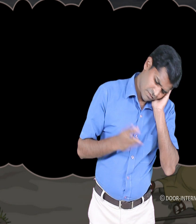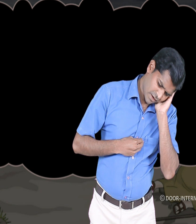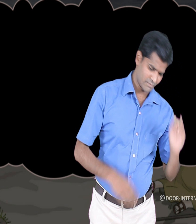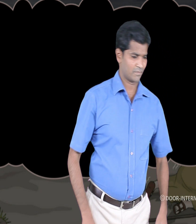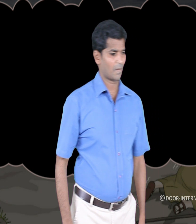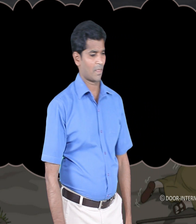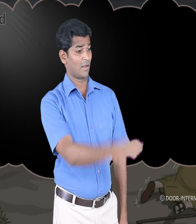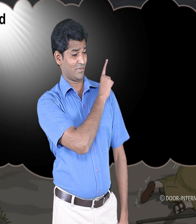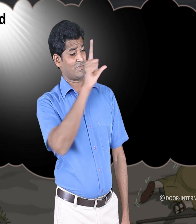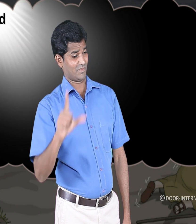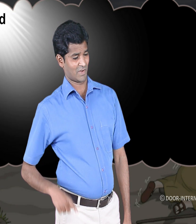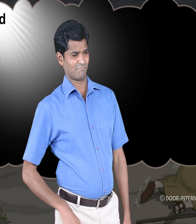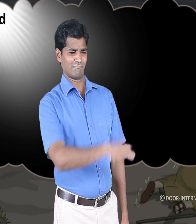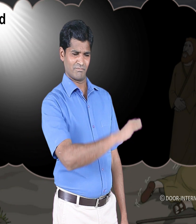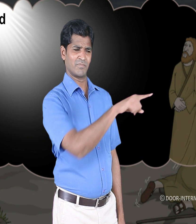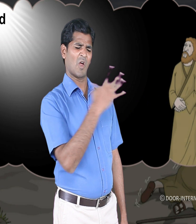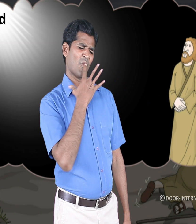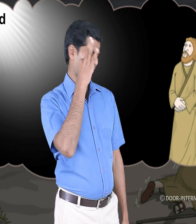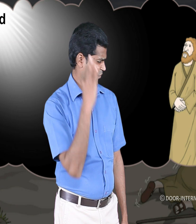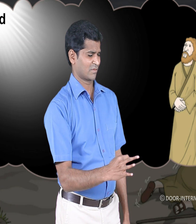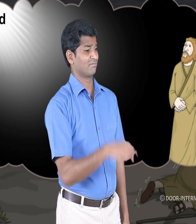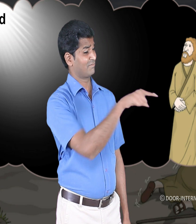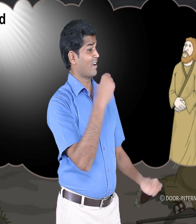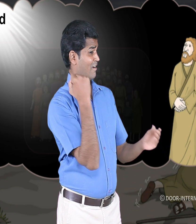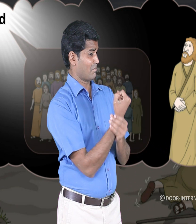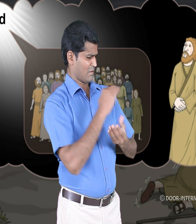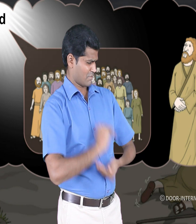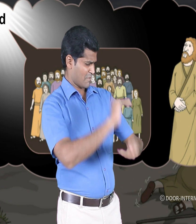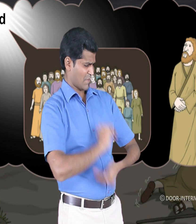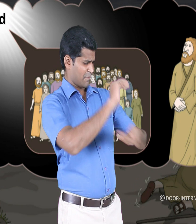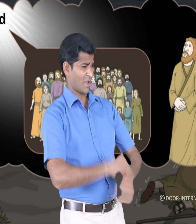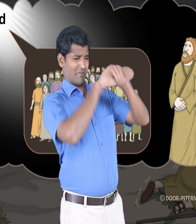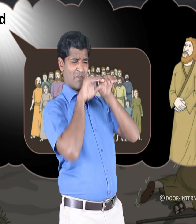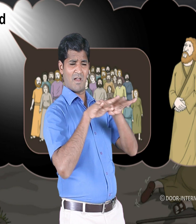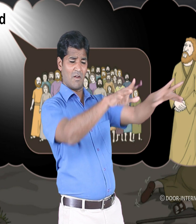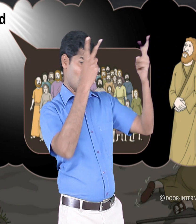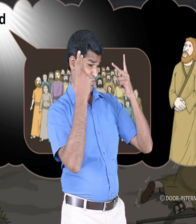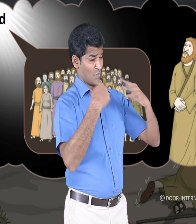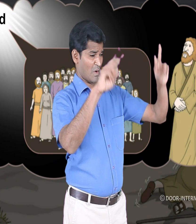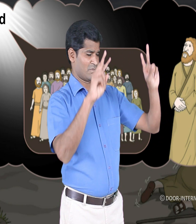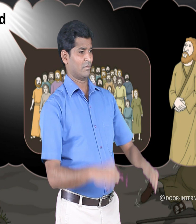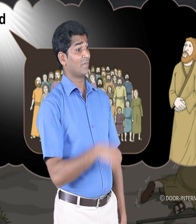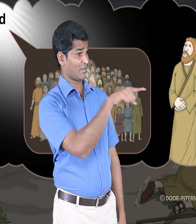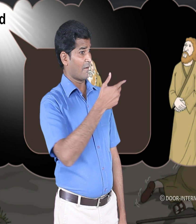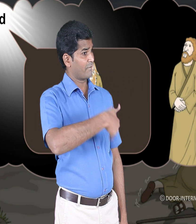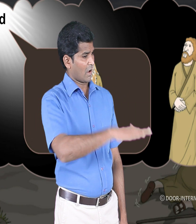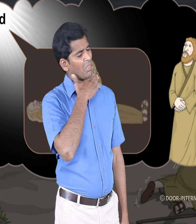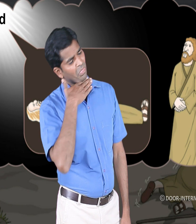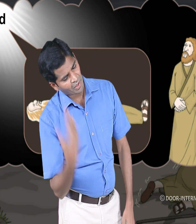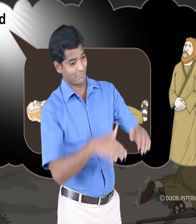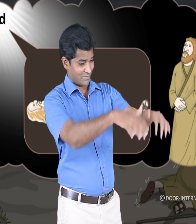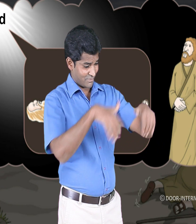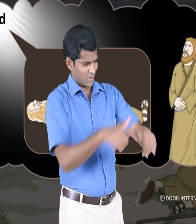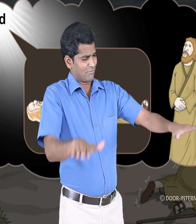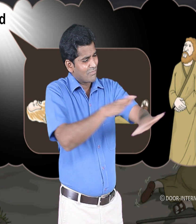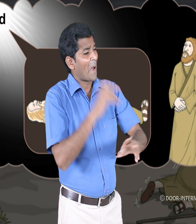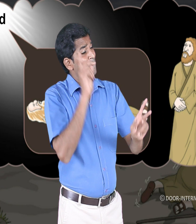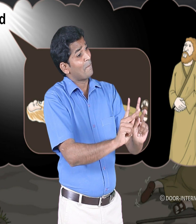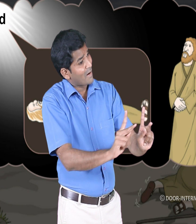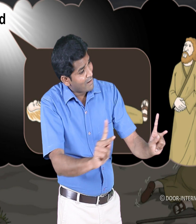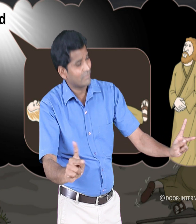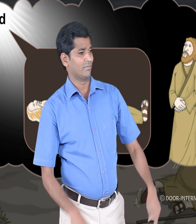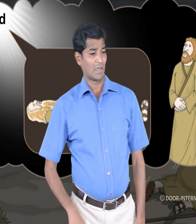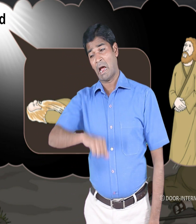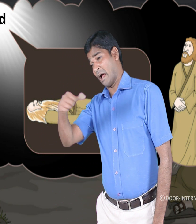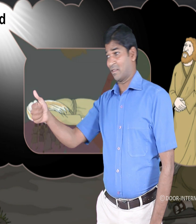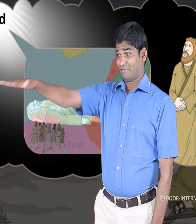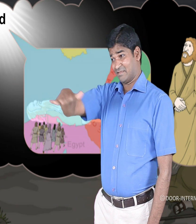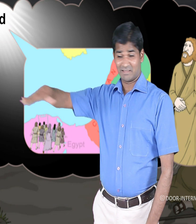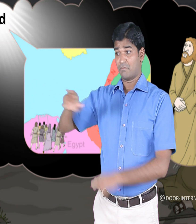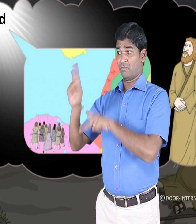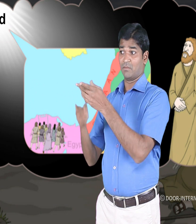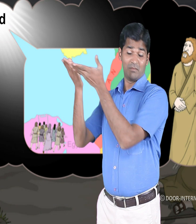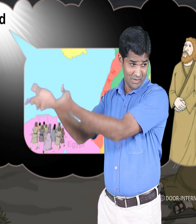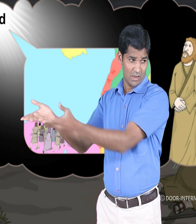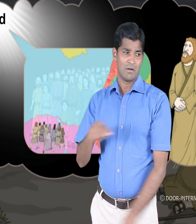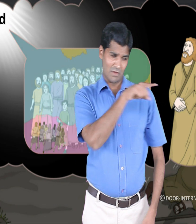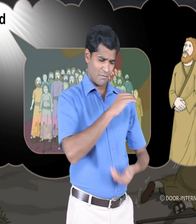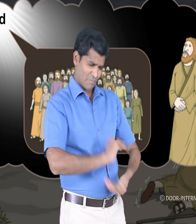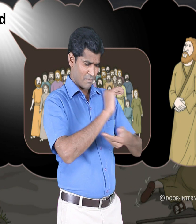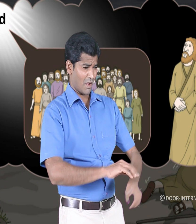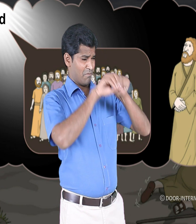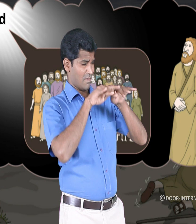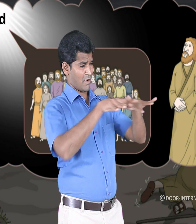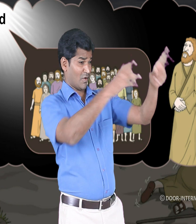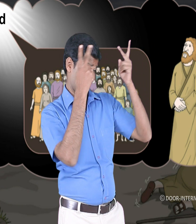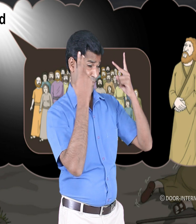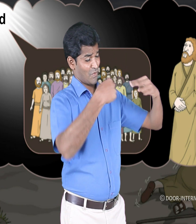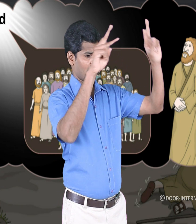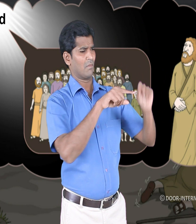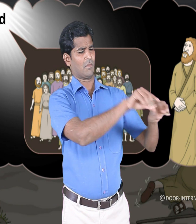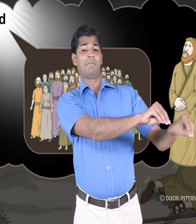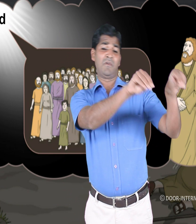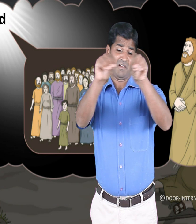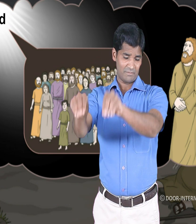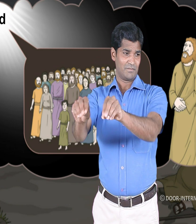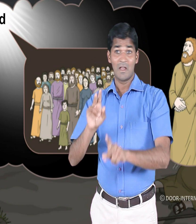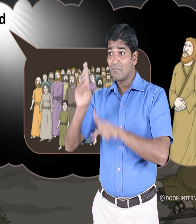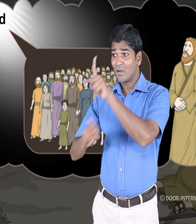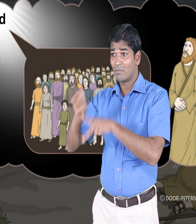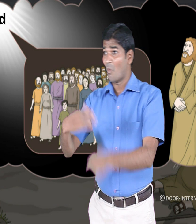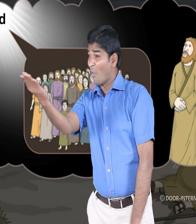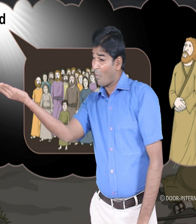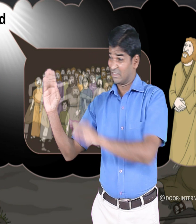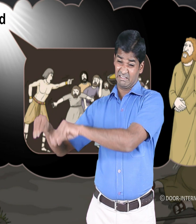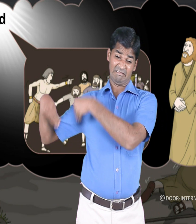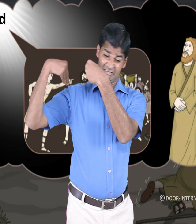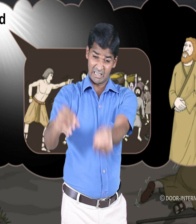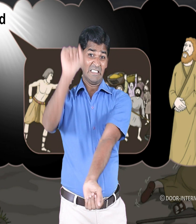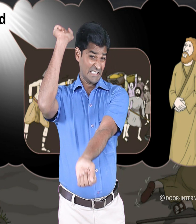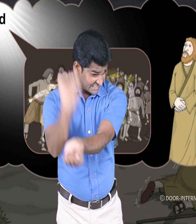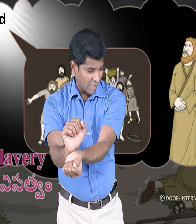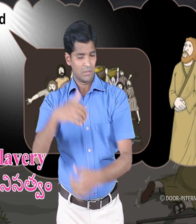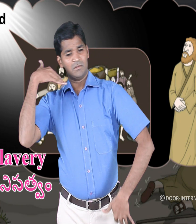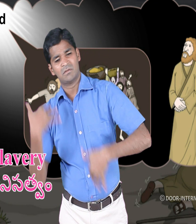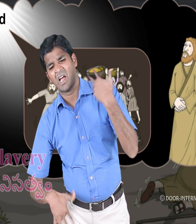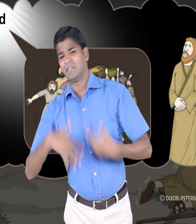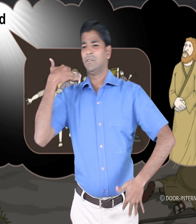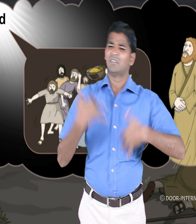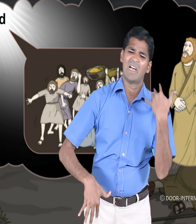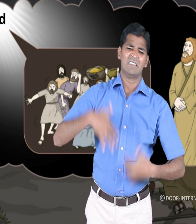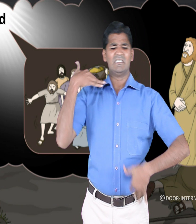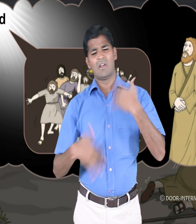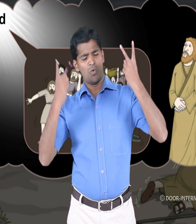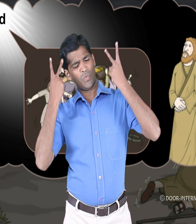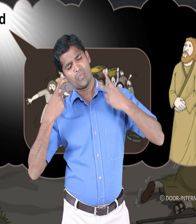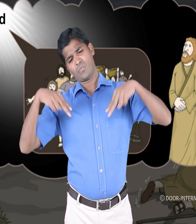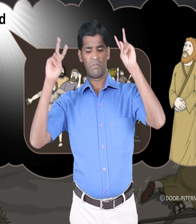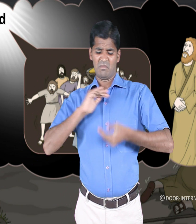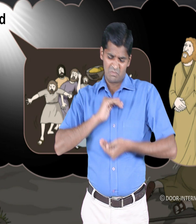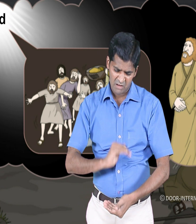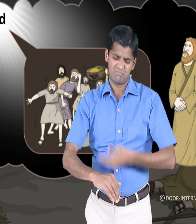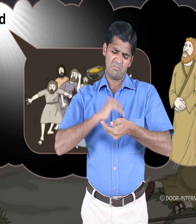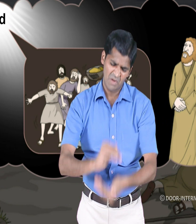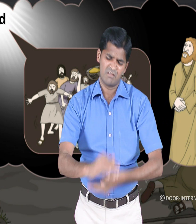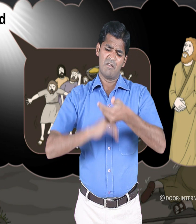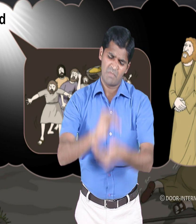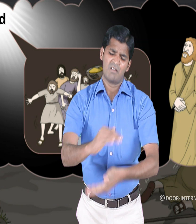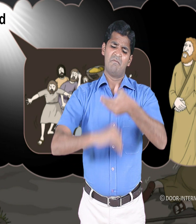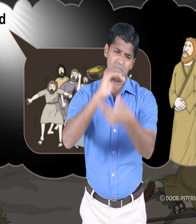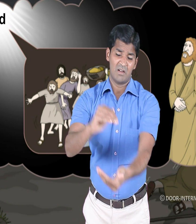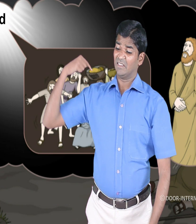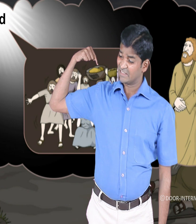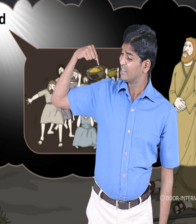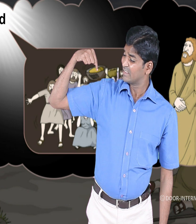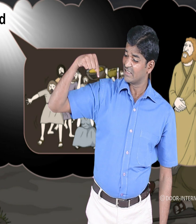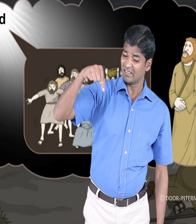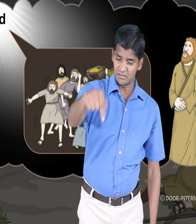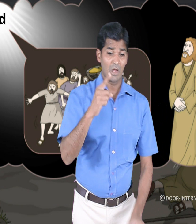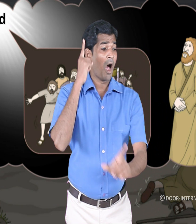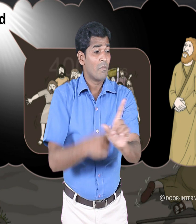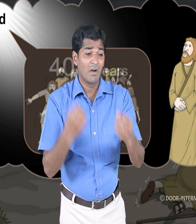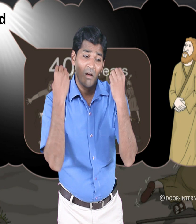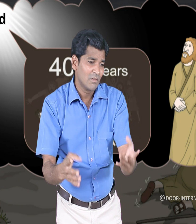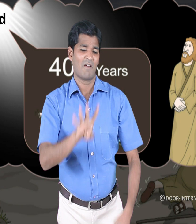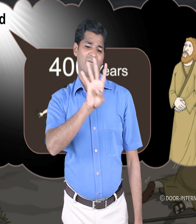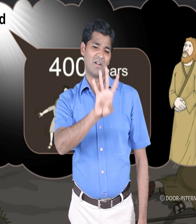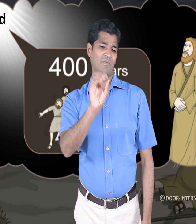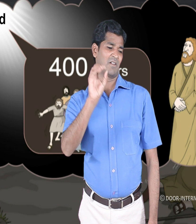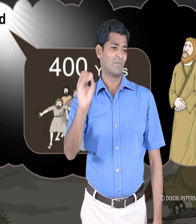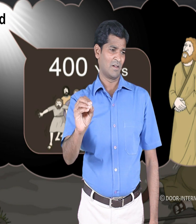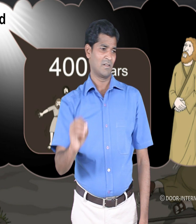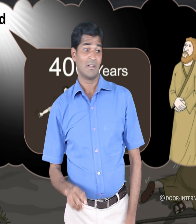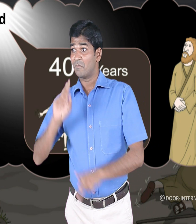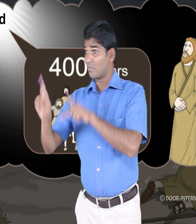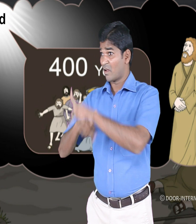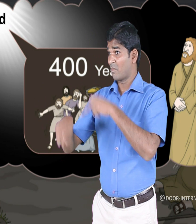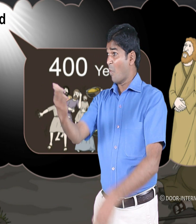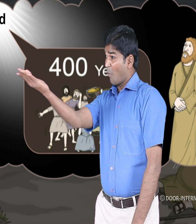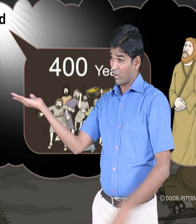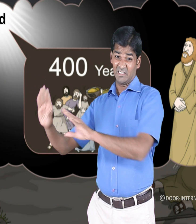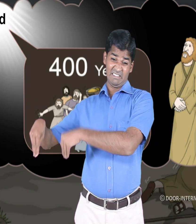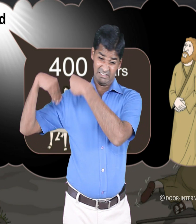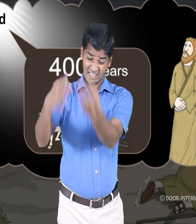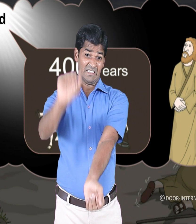Then the LORD said to Abram, “Know for certain that your descendants will be strangers in a land that is not their own, and they will be enslaved and mistreated four hundred years.